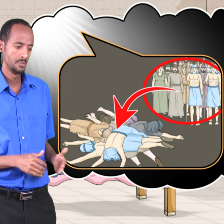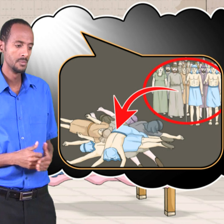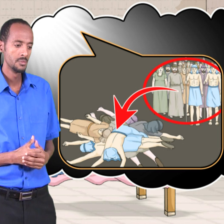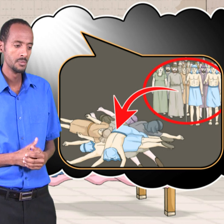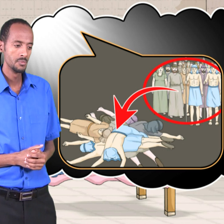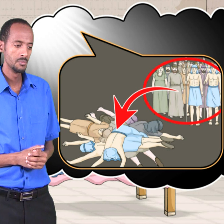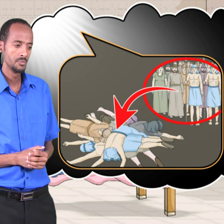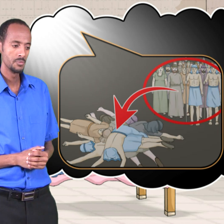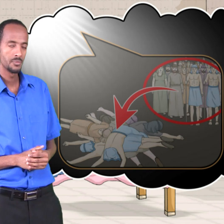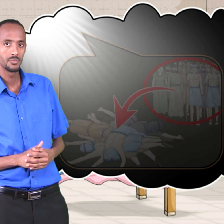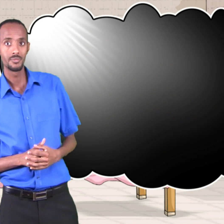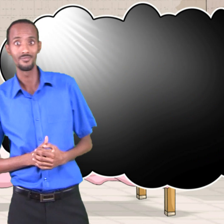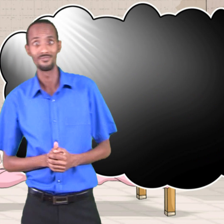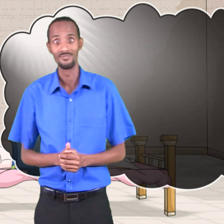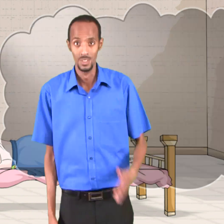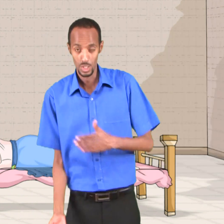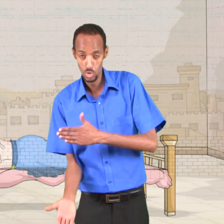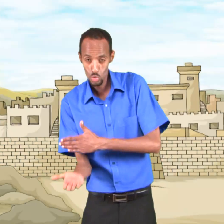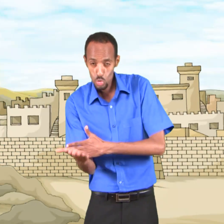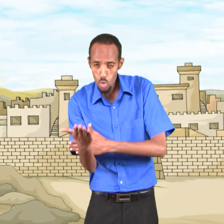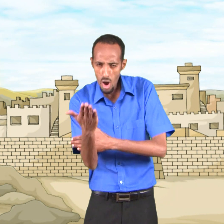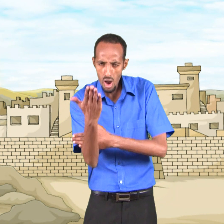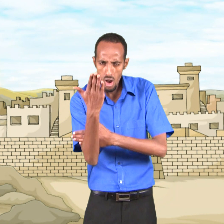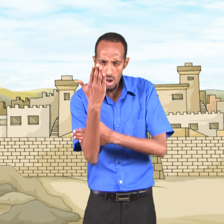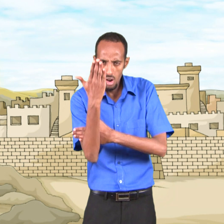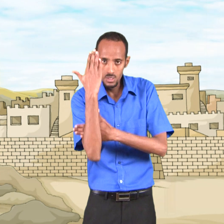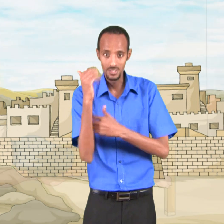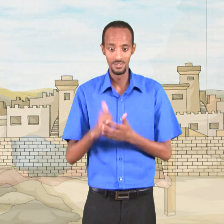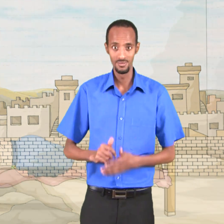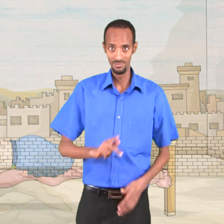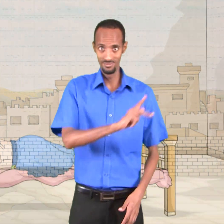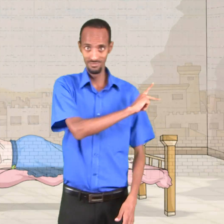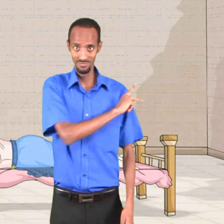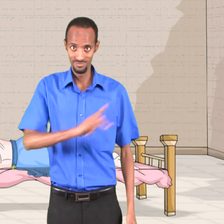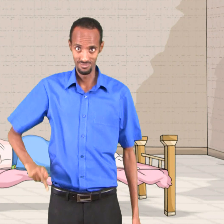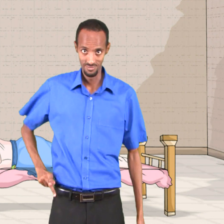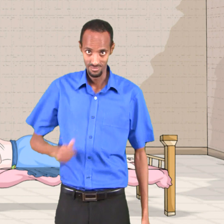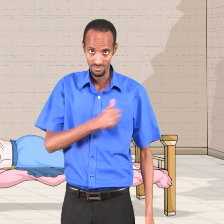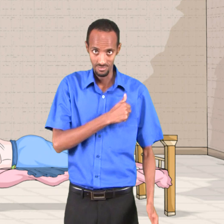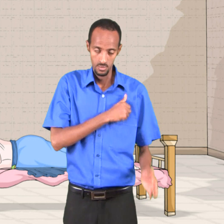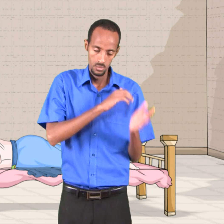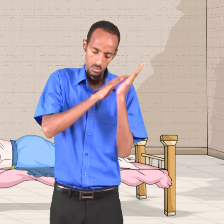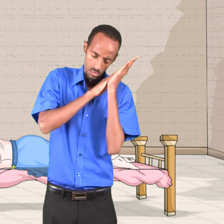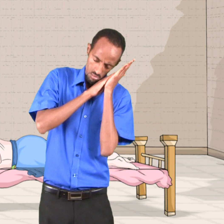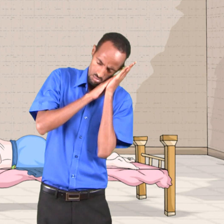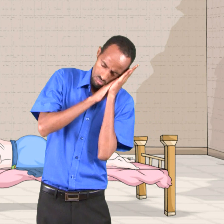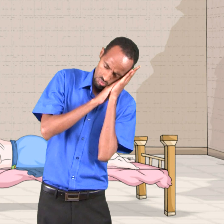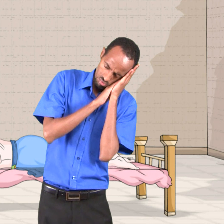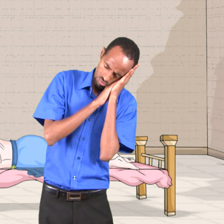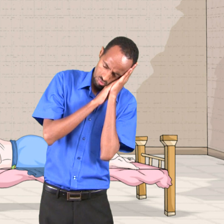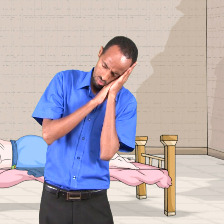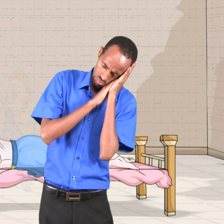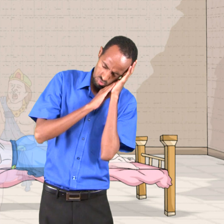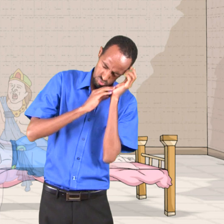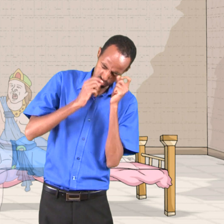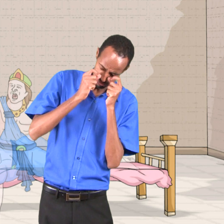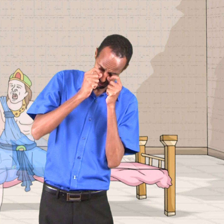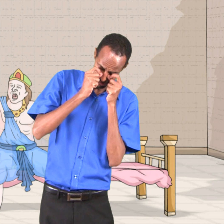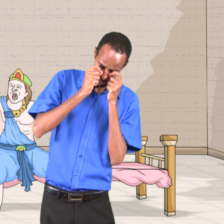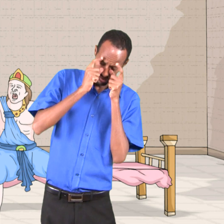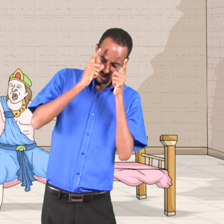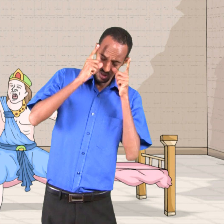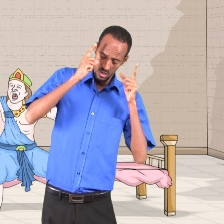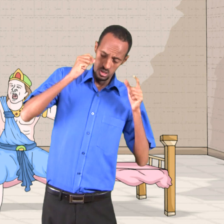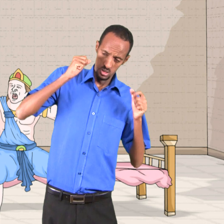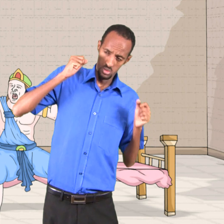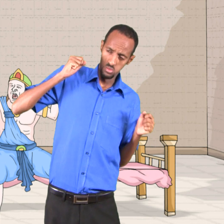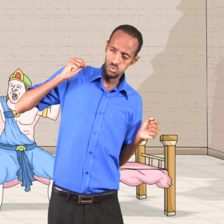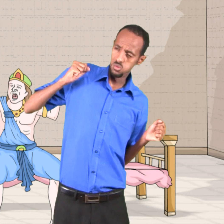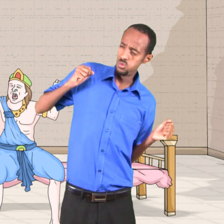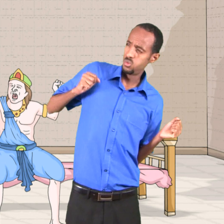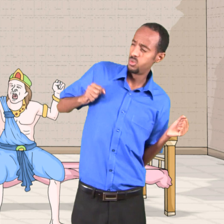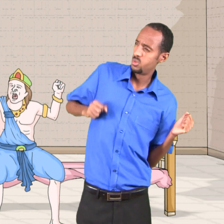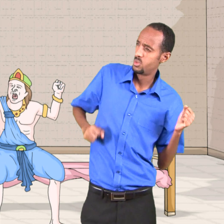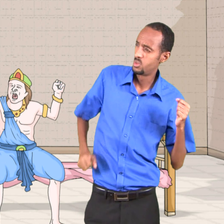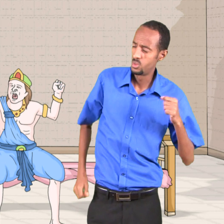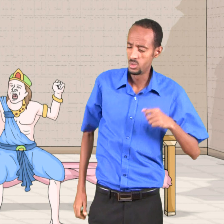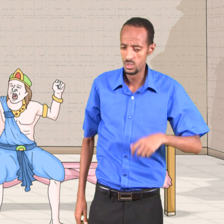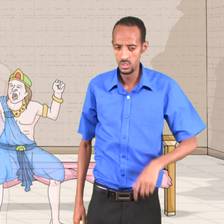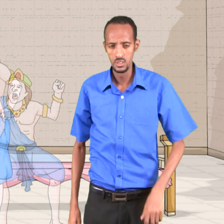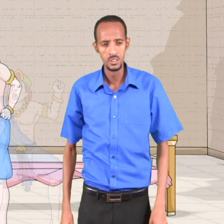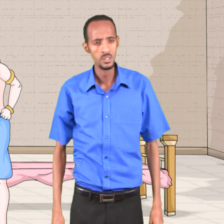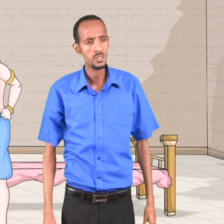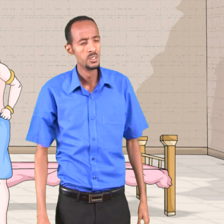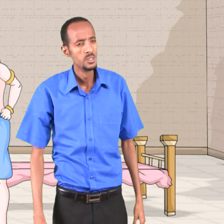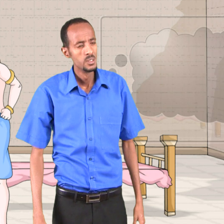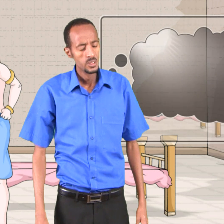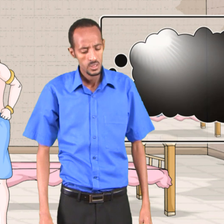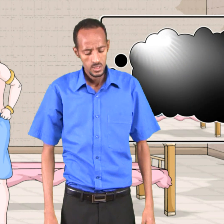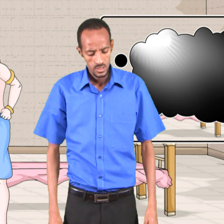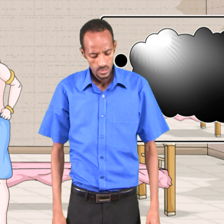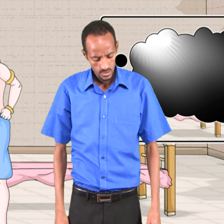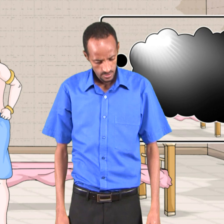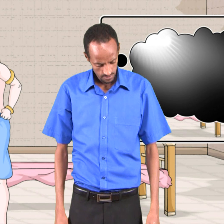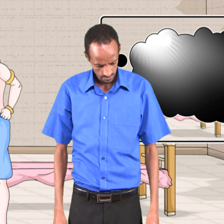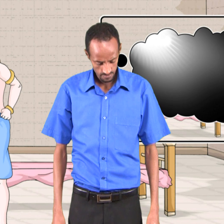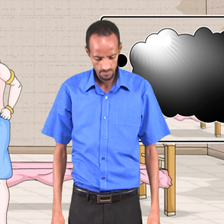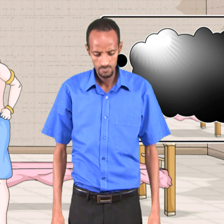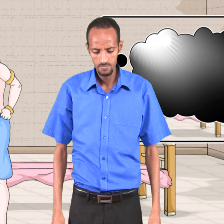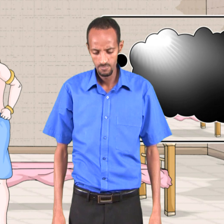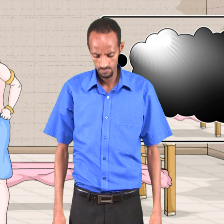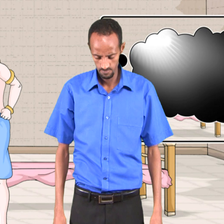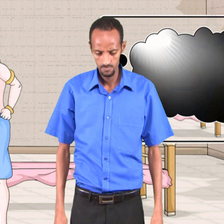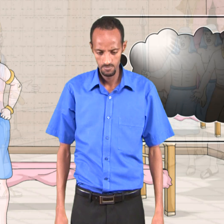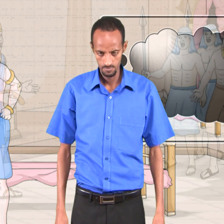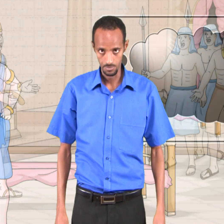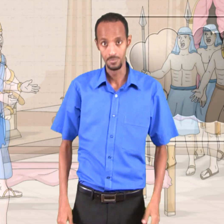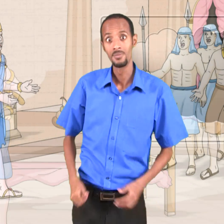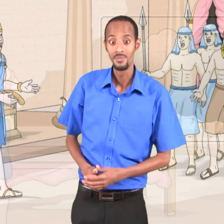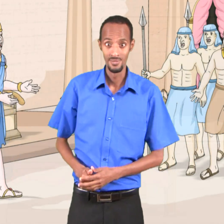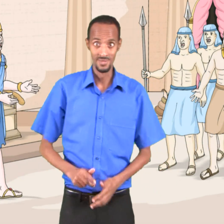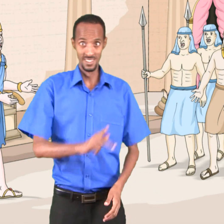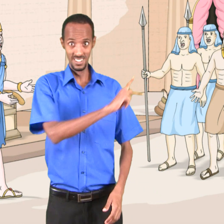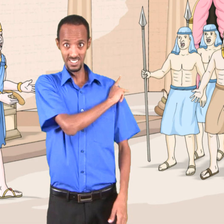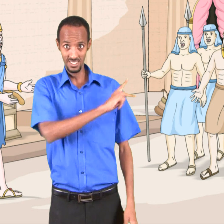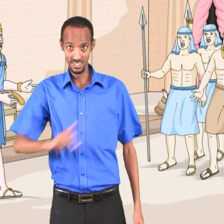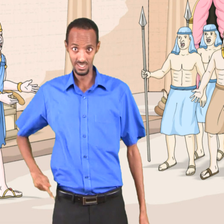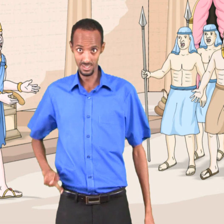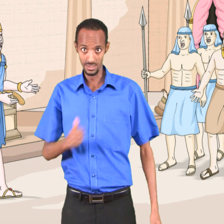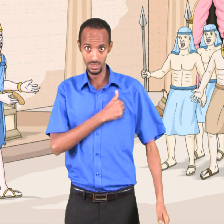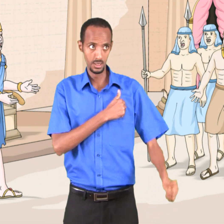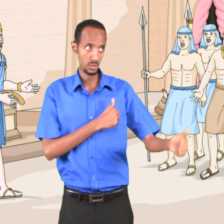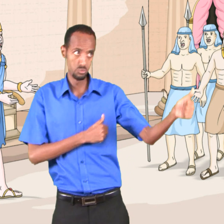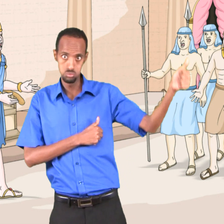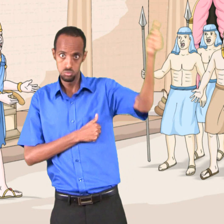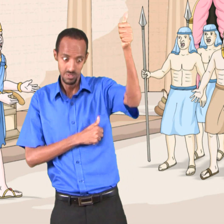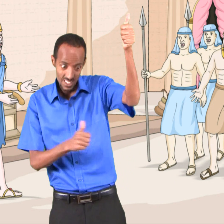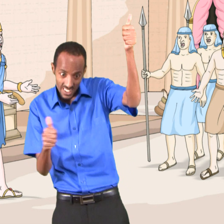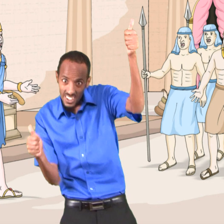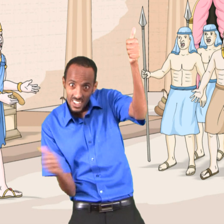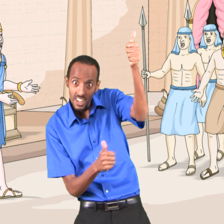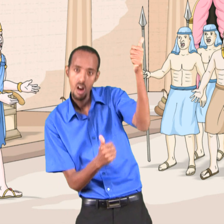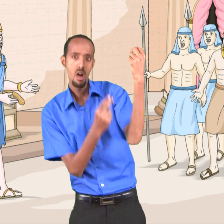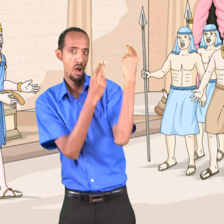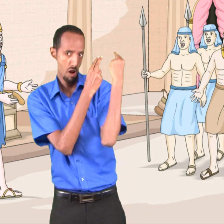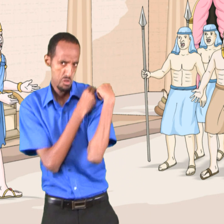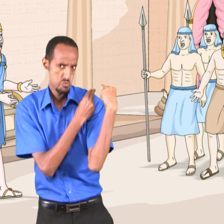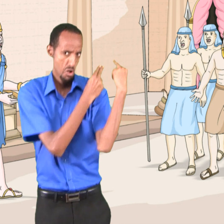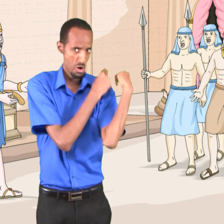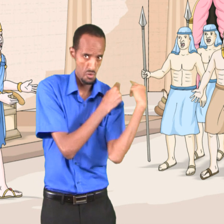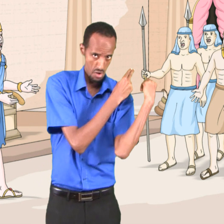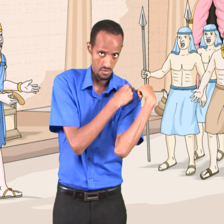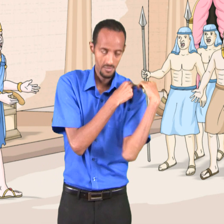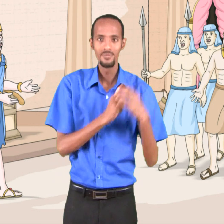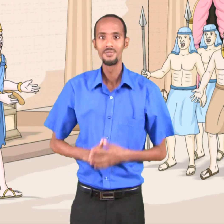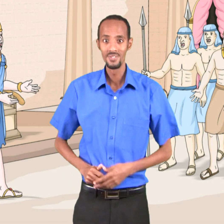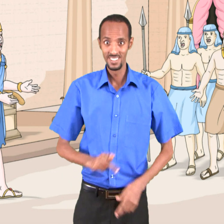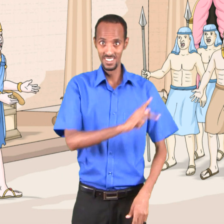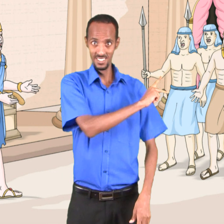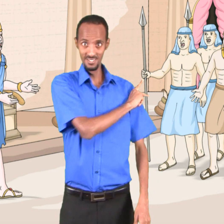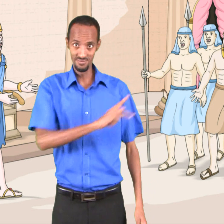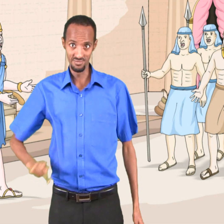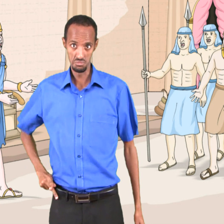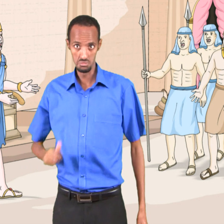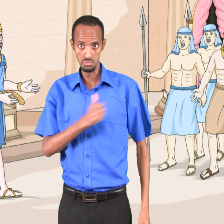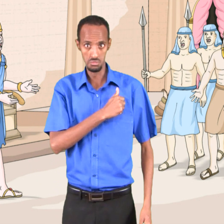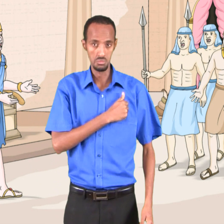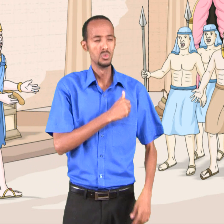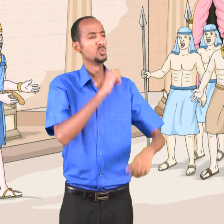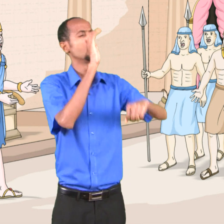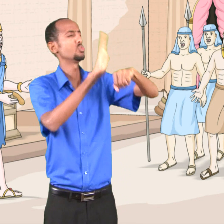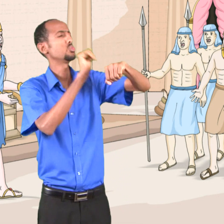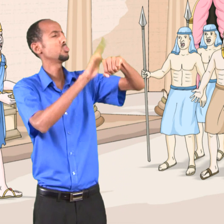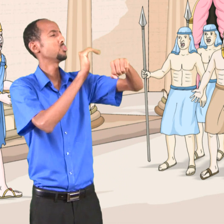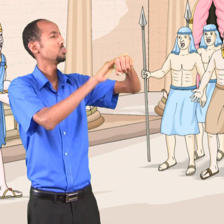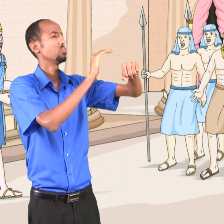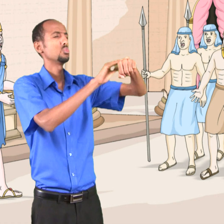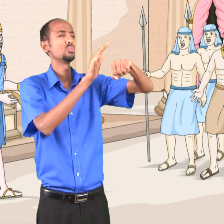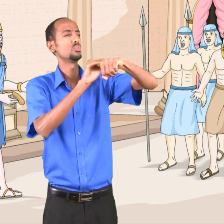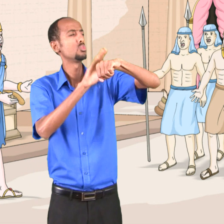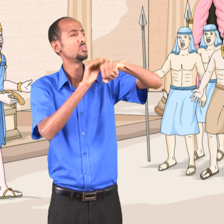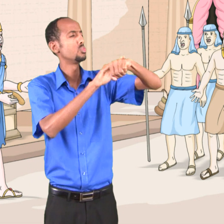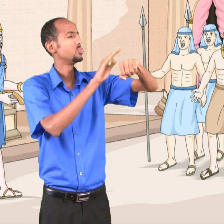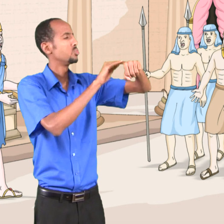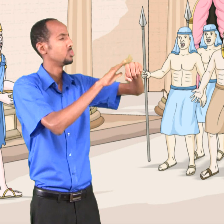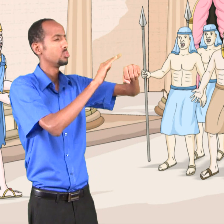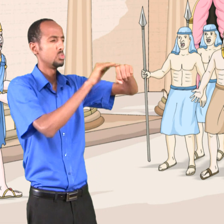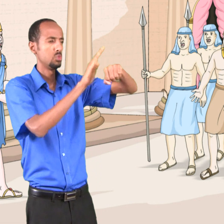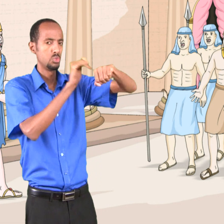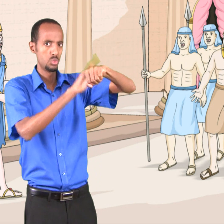Early the next morning Abimelech got up and summoned all his servants;